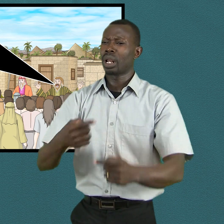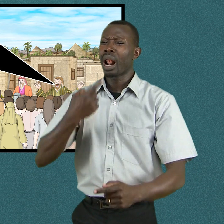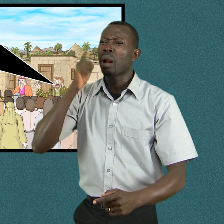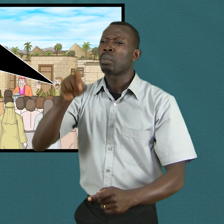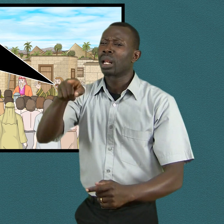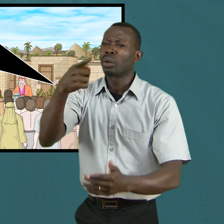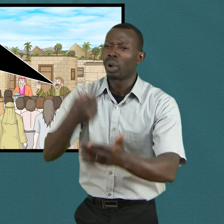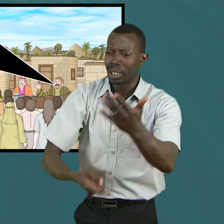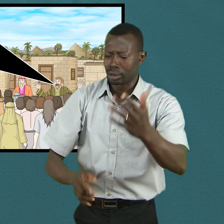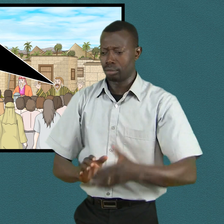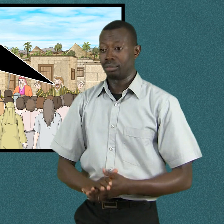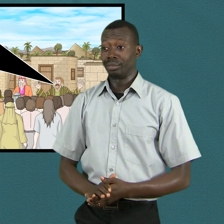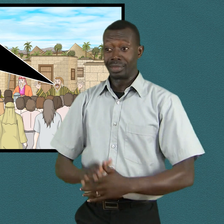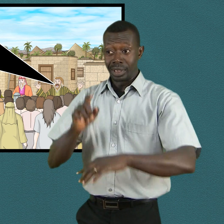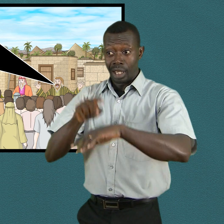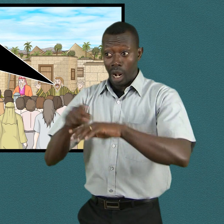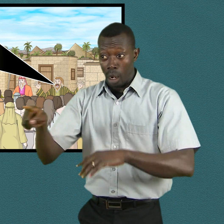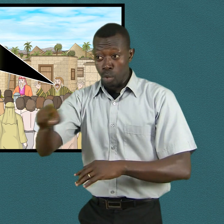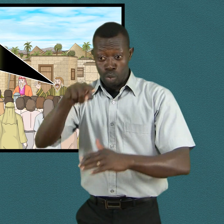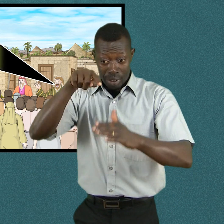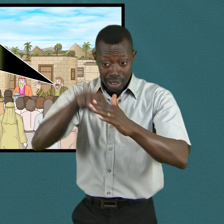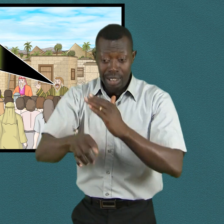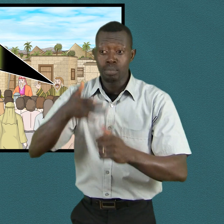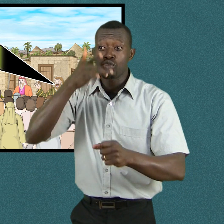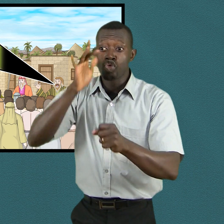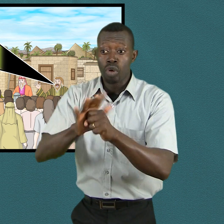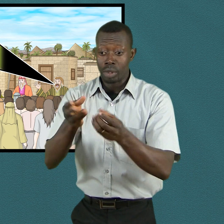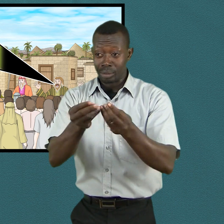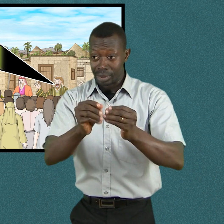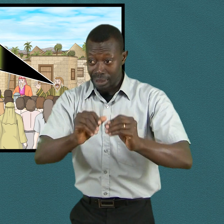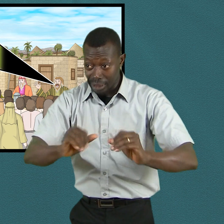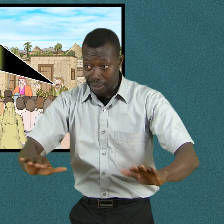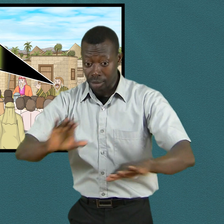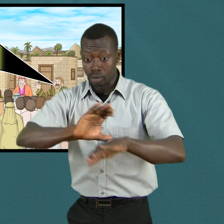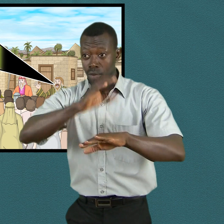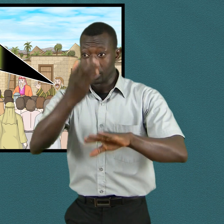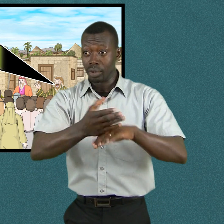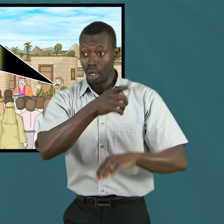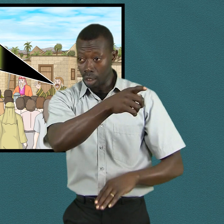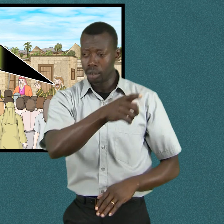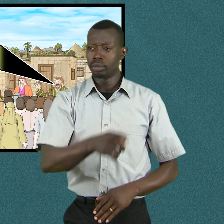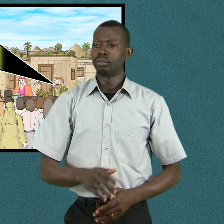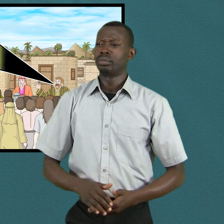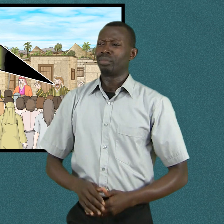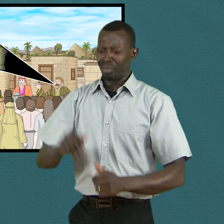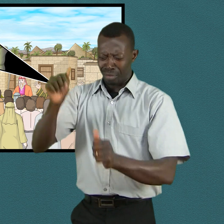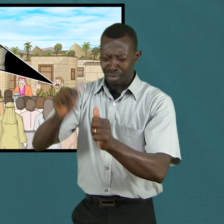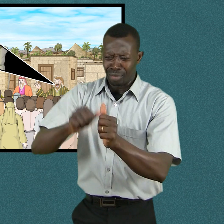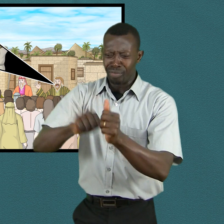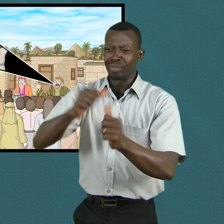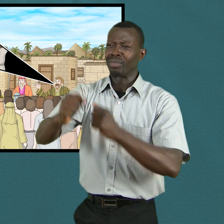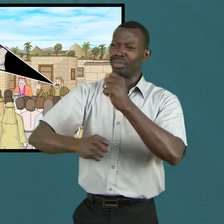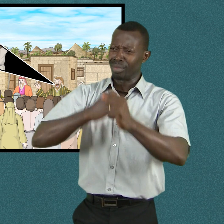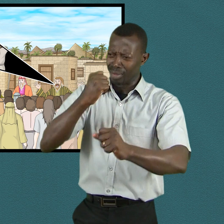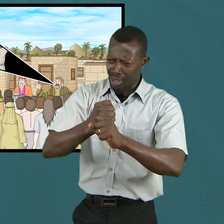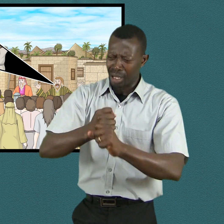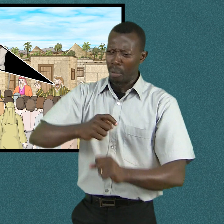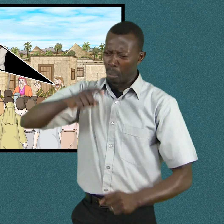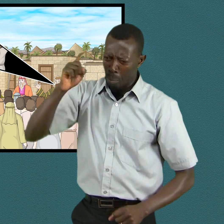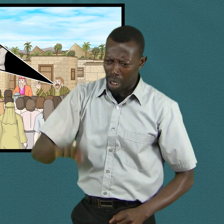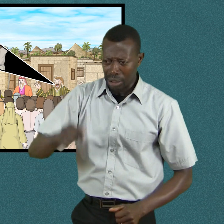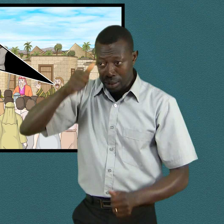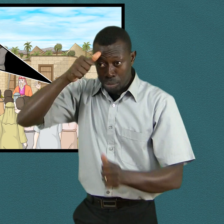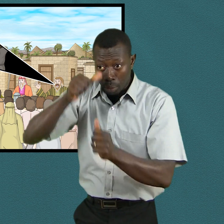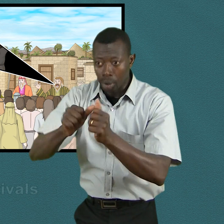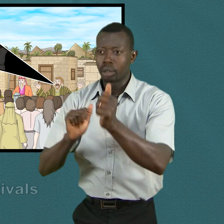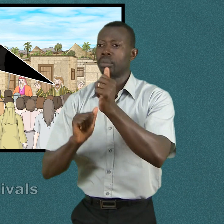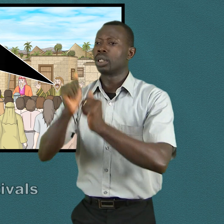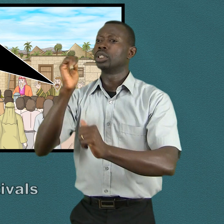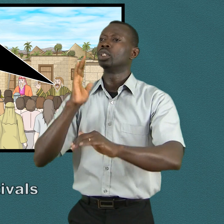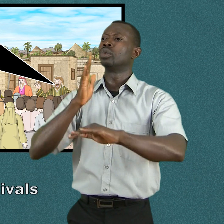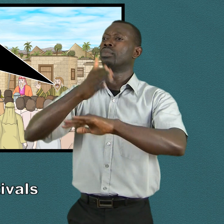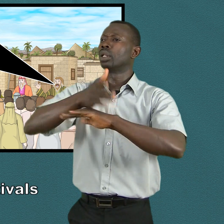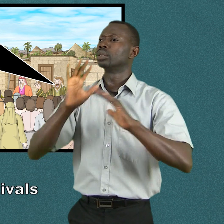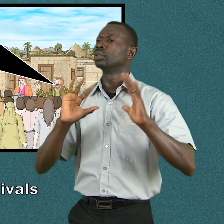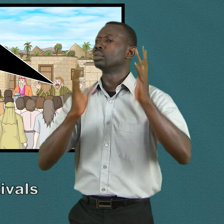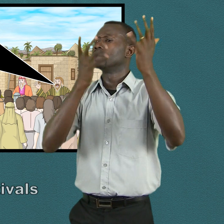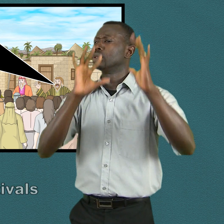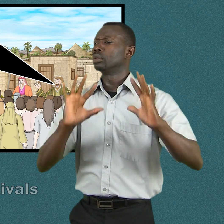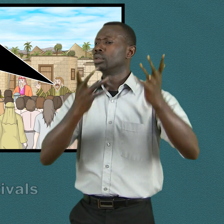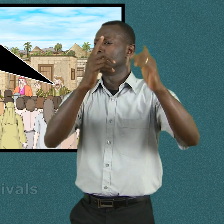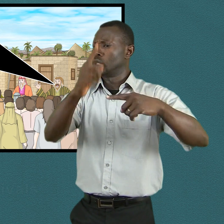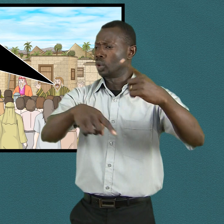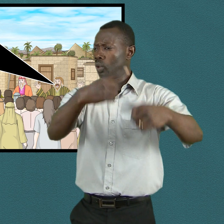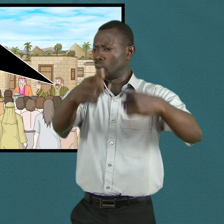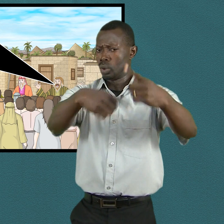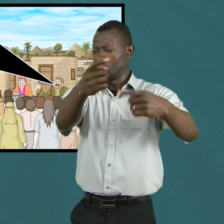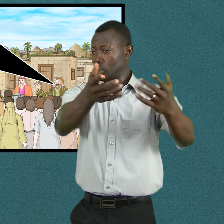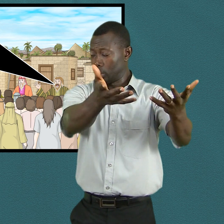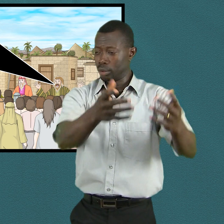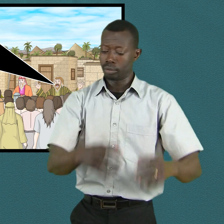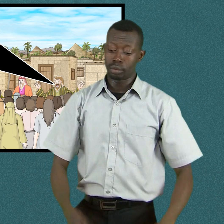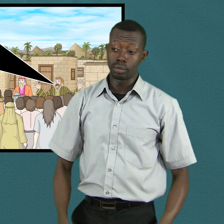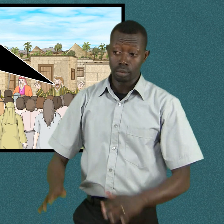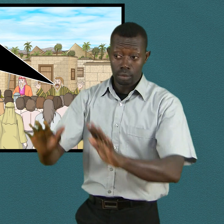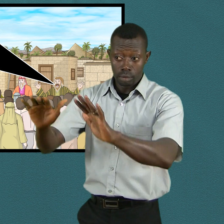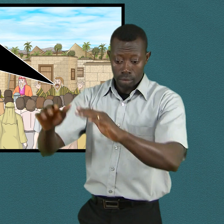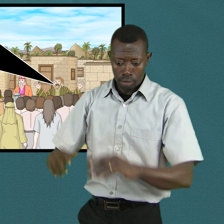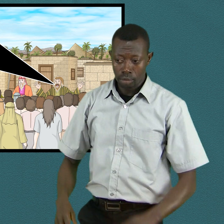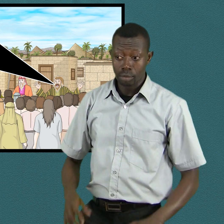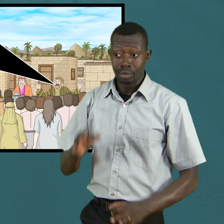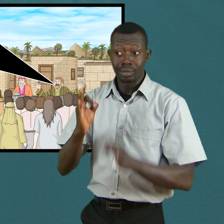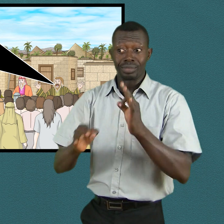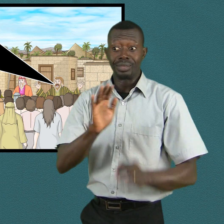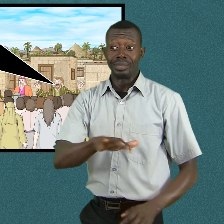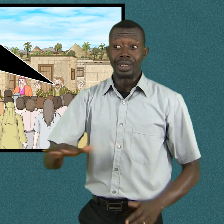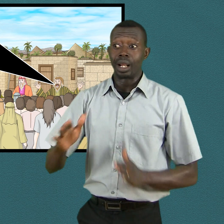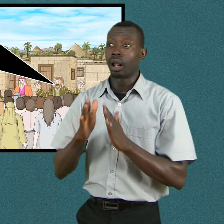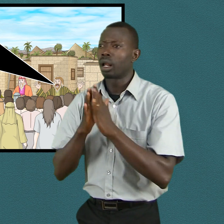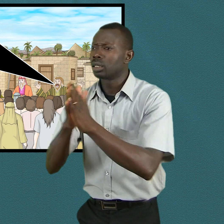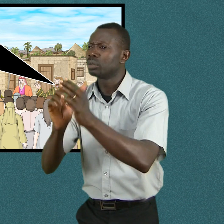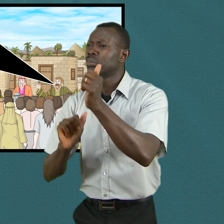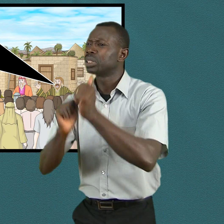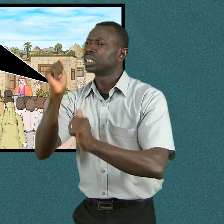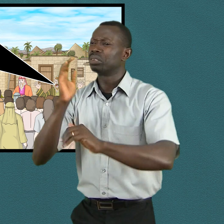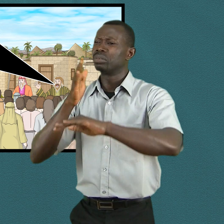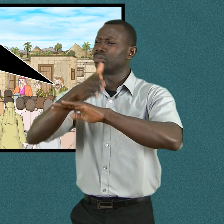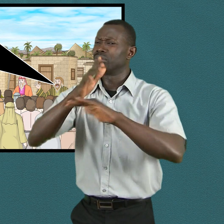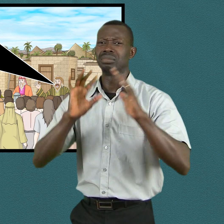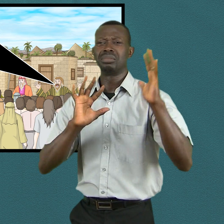When you enter the land that the LORD will give you as He promised, you are to keep this service.